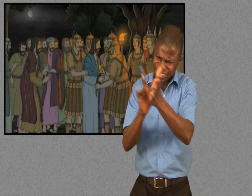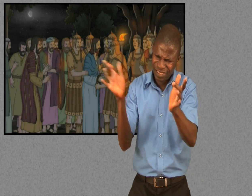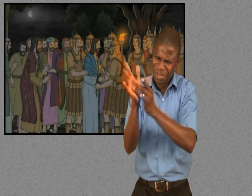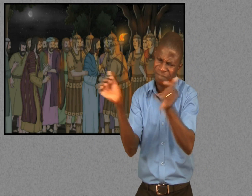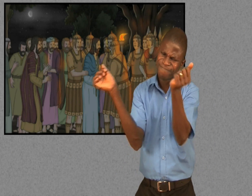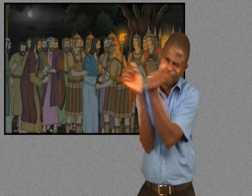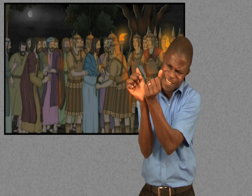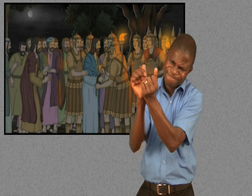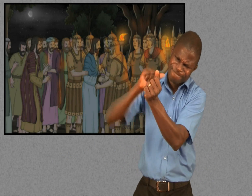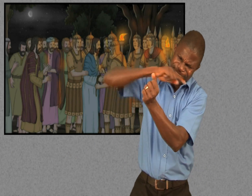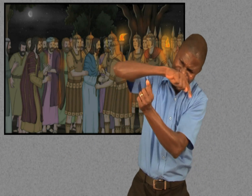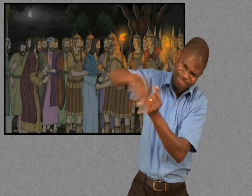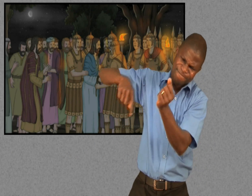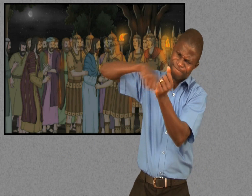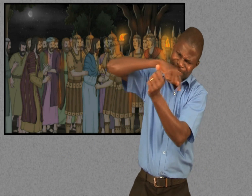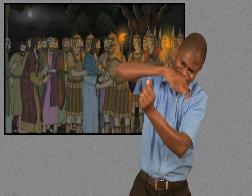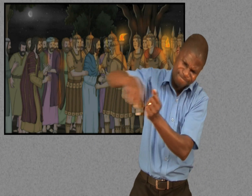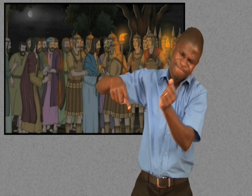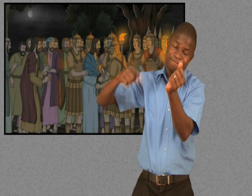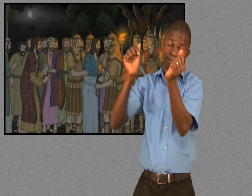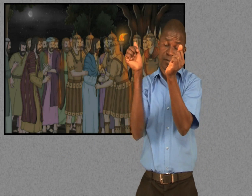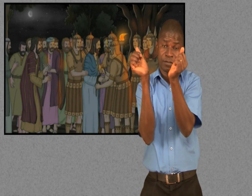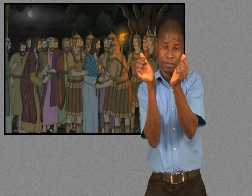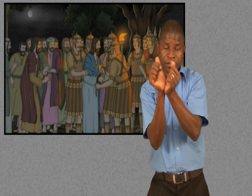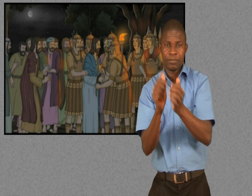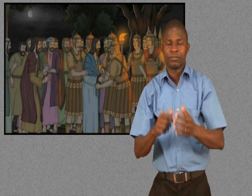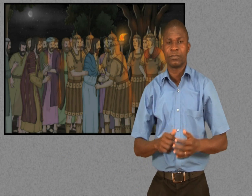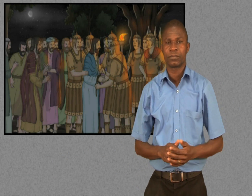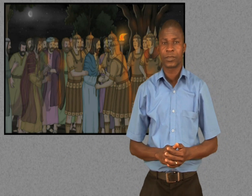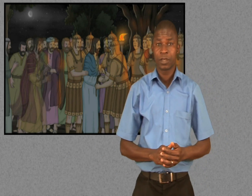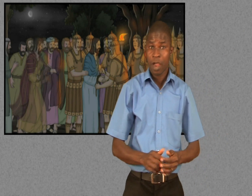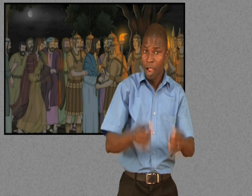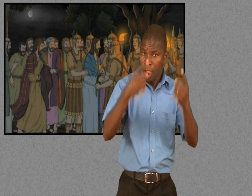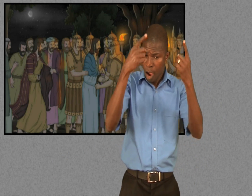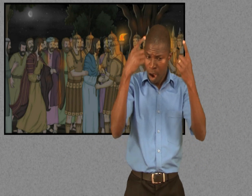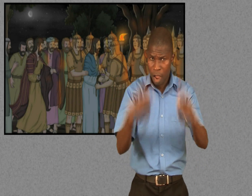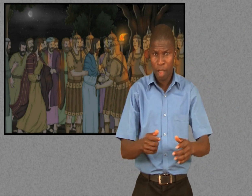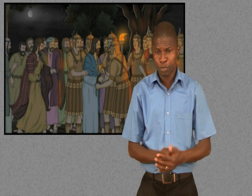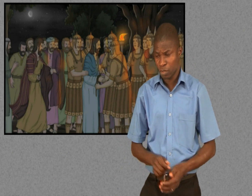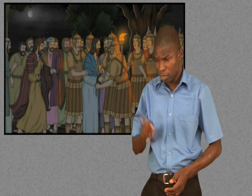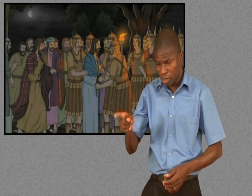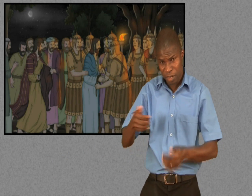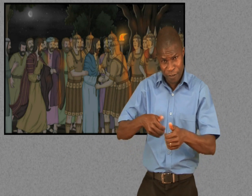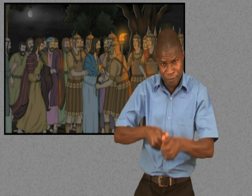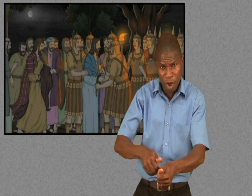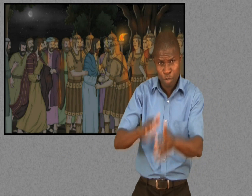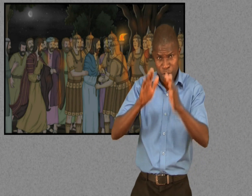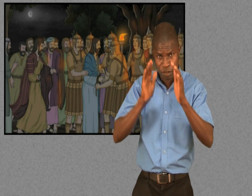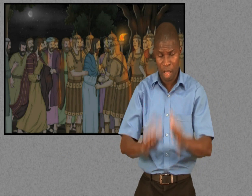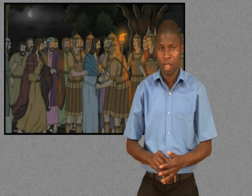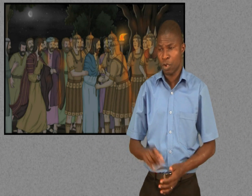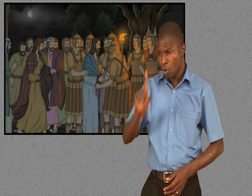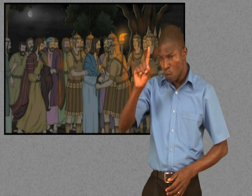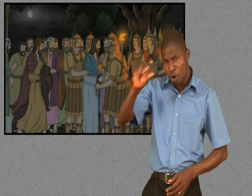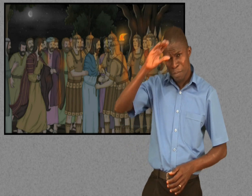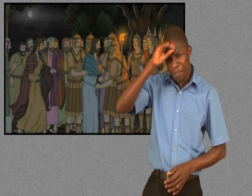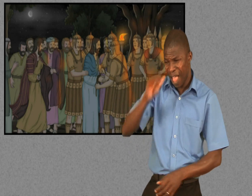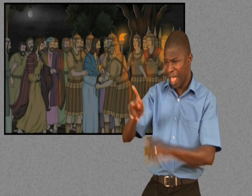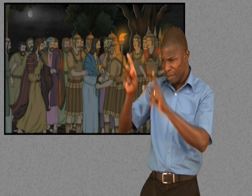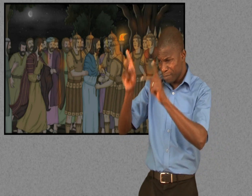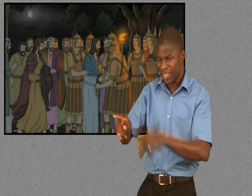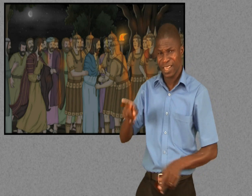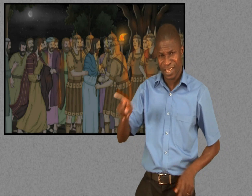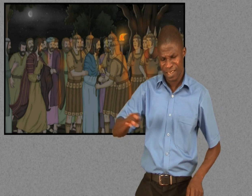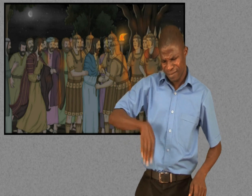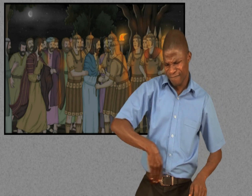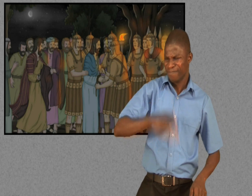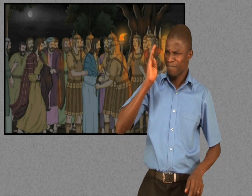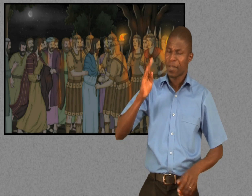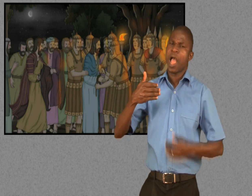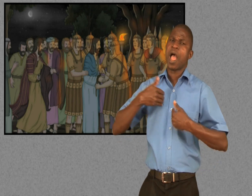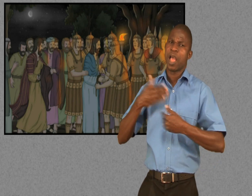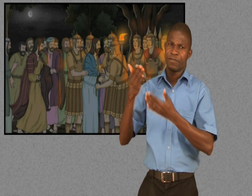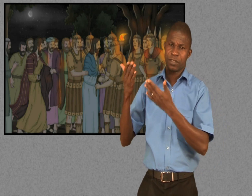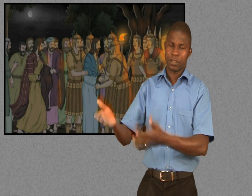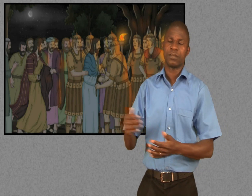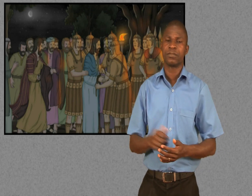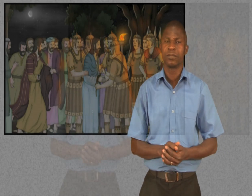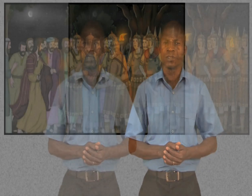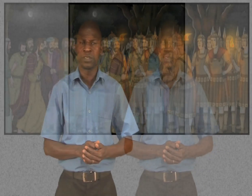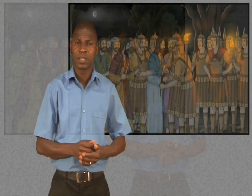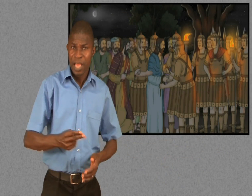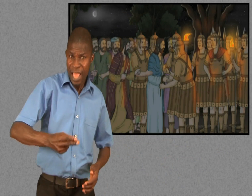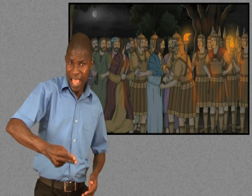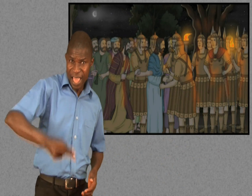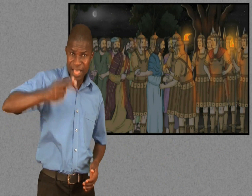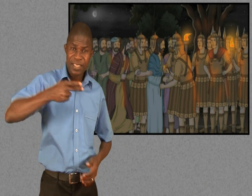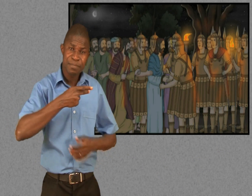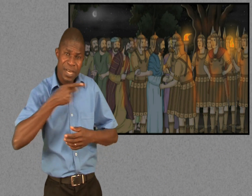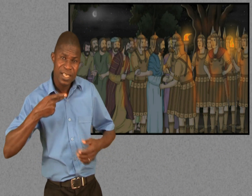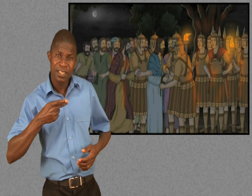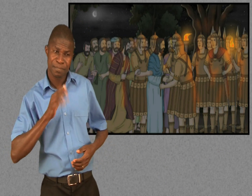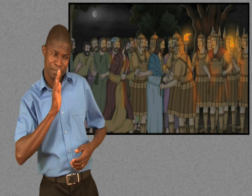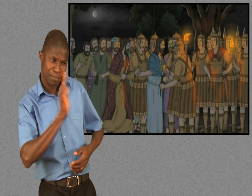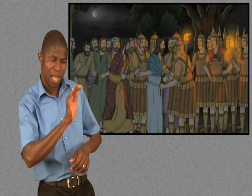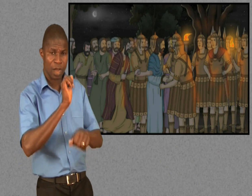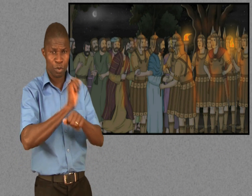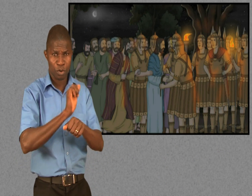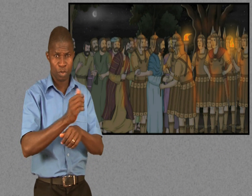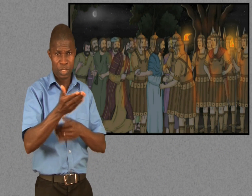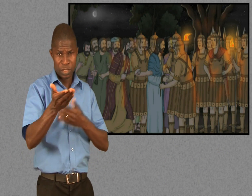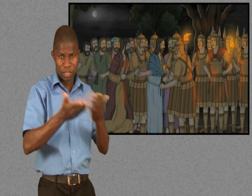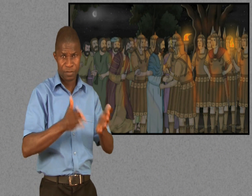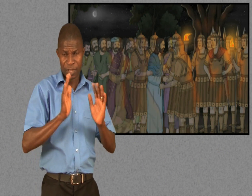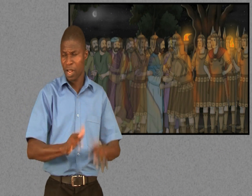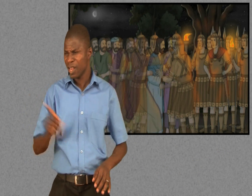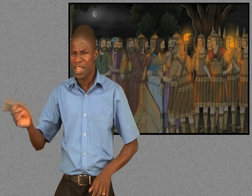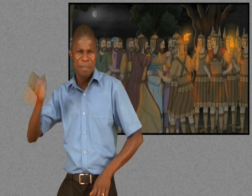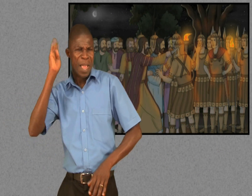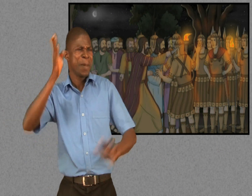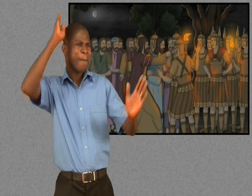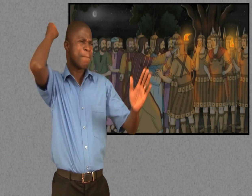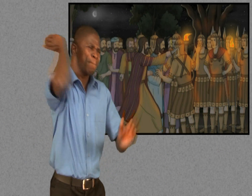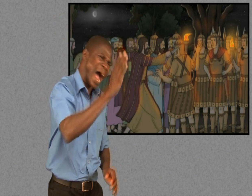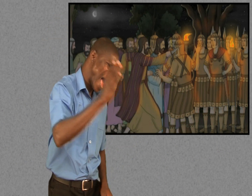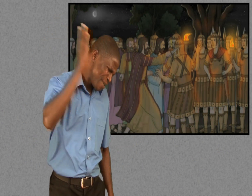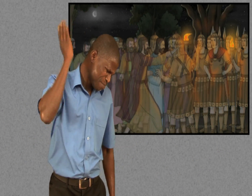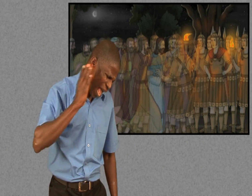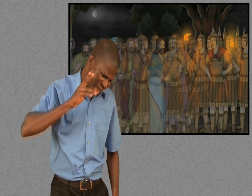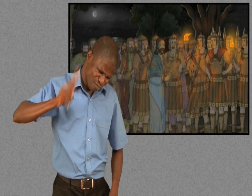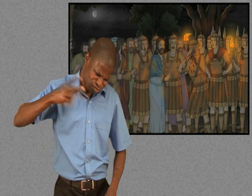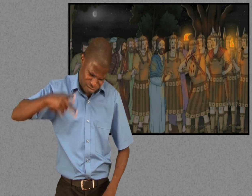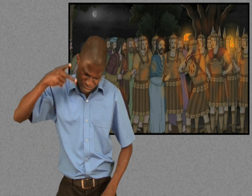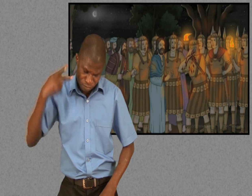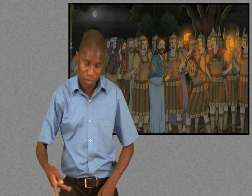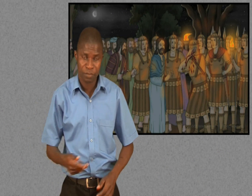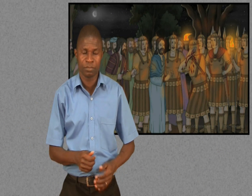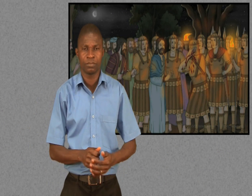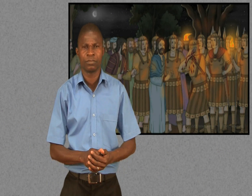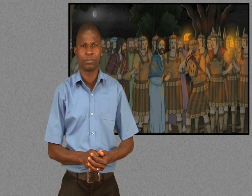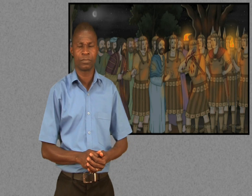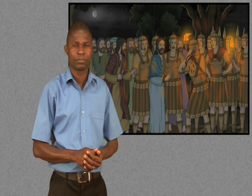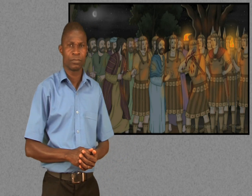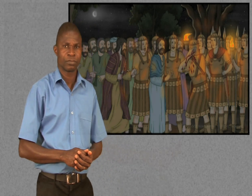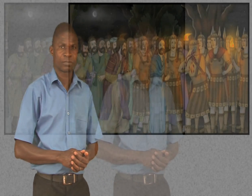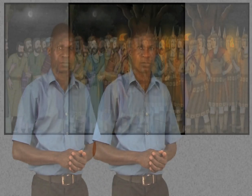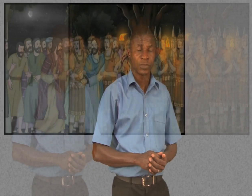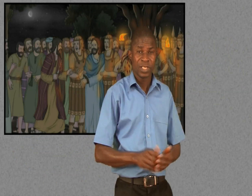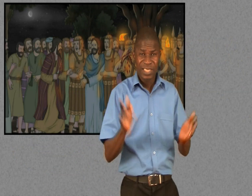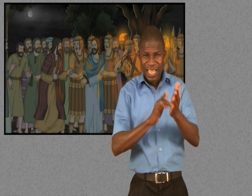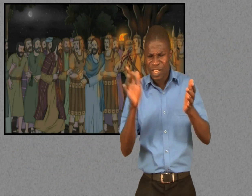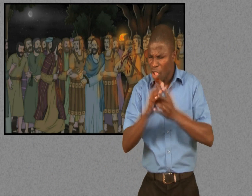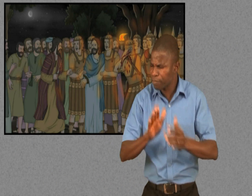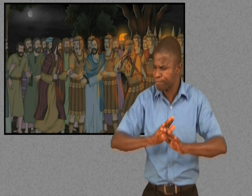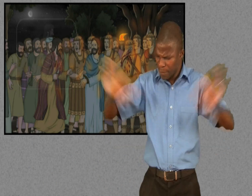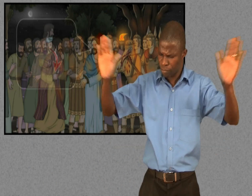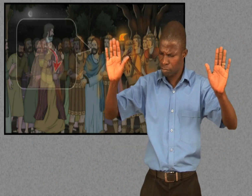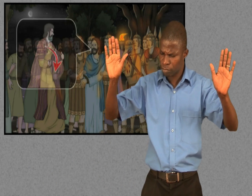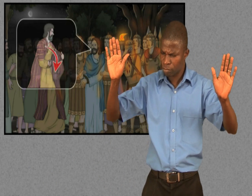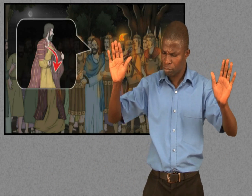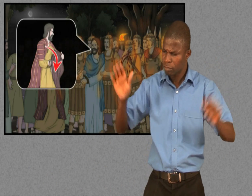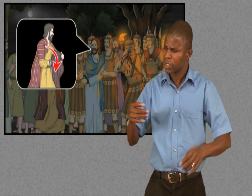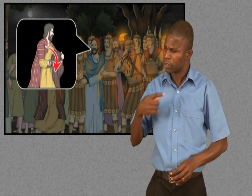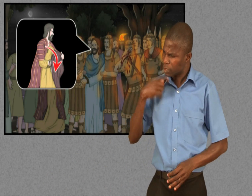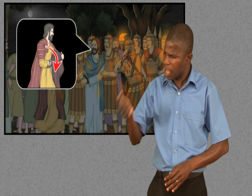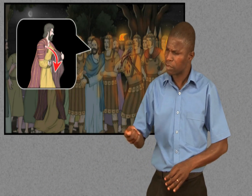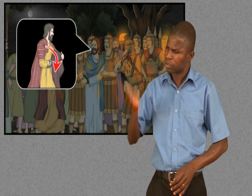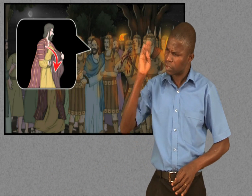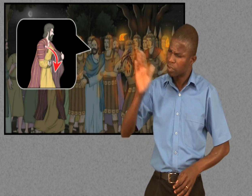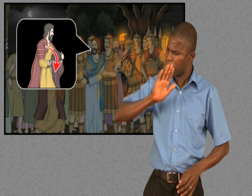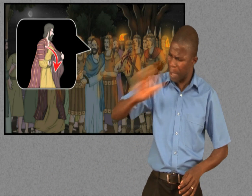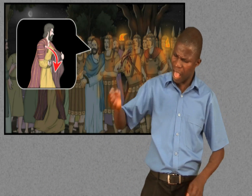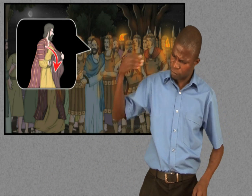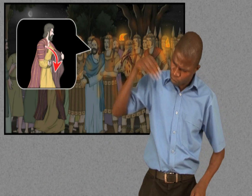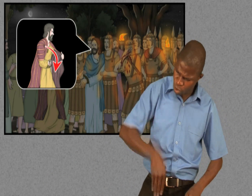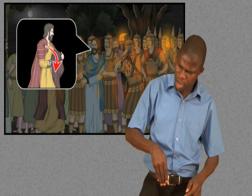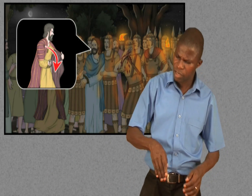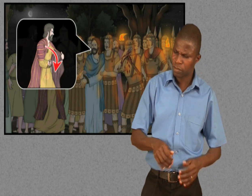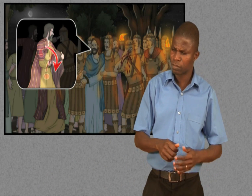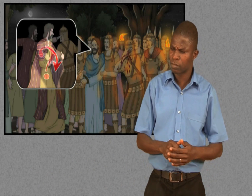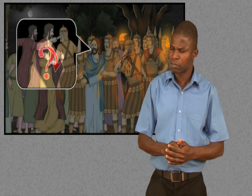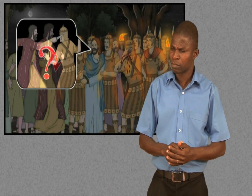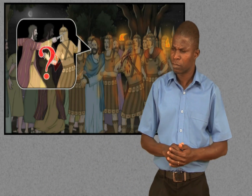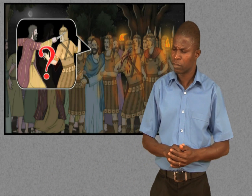At this, one of Jesus’ companions drew his sword and struck the servant of the high priest, cutting off his ear.